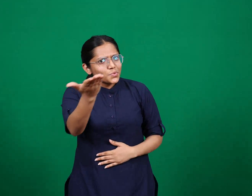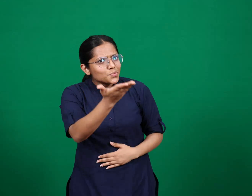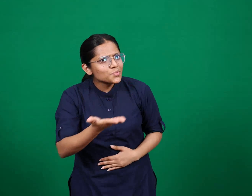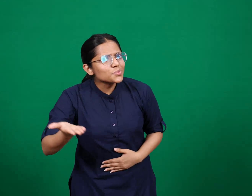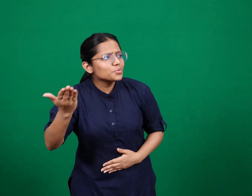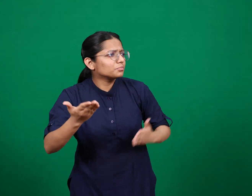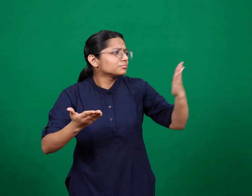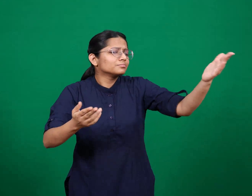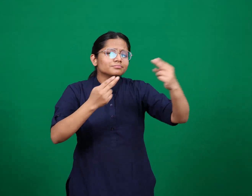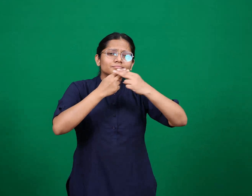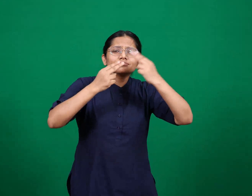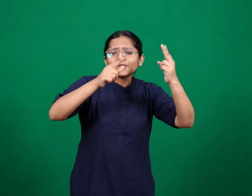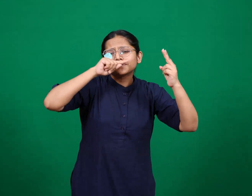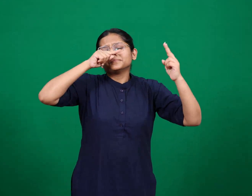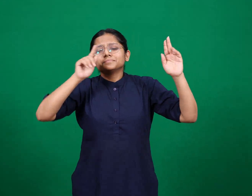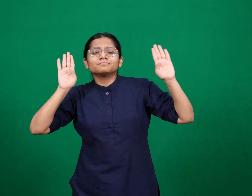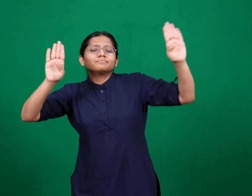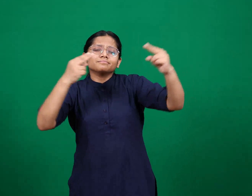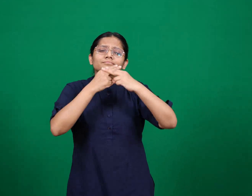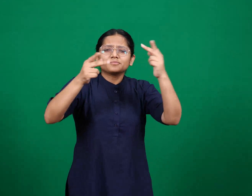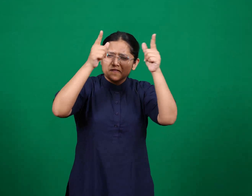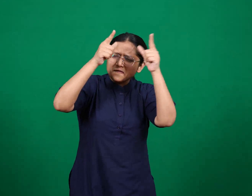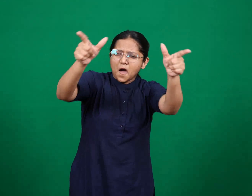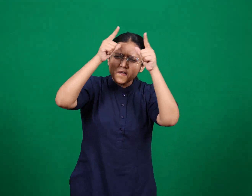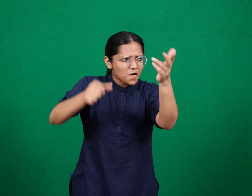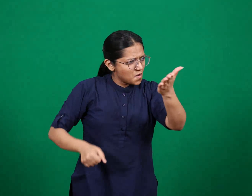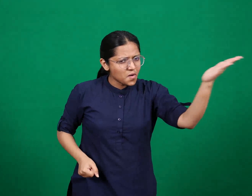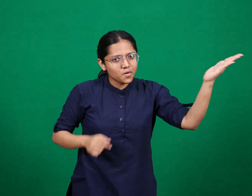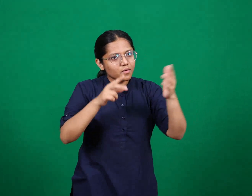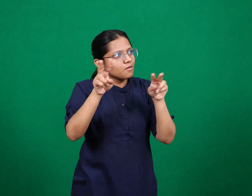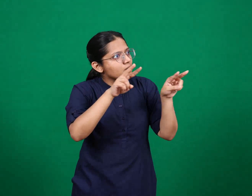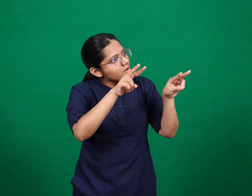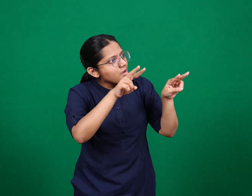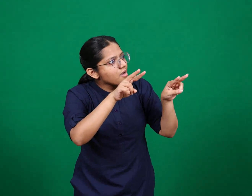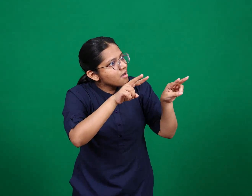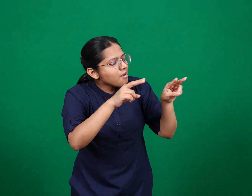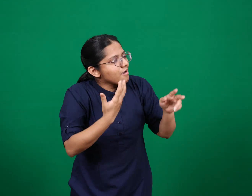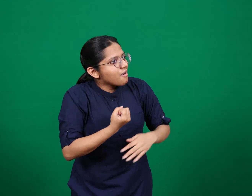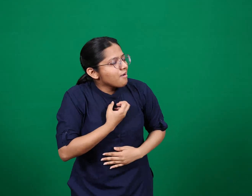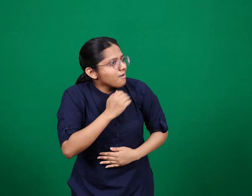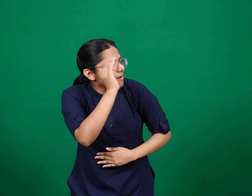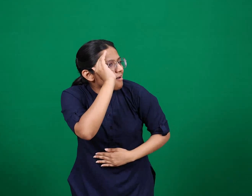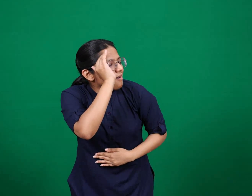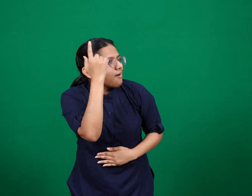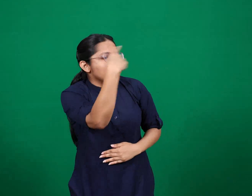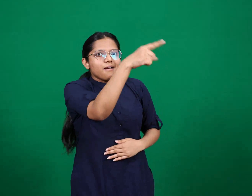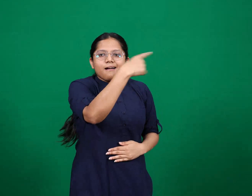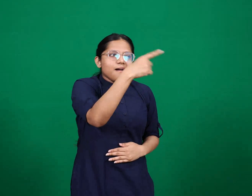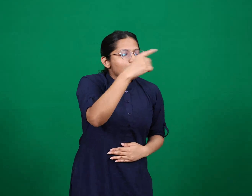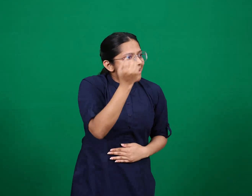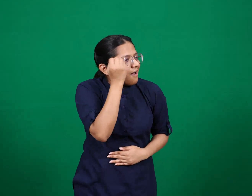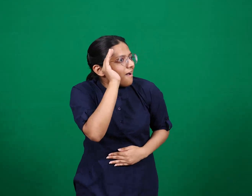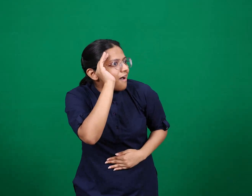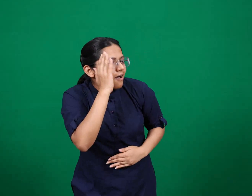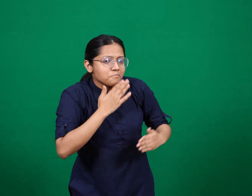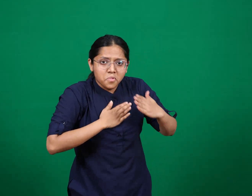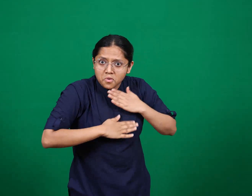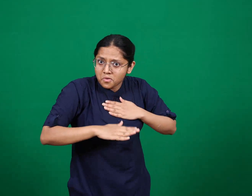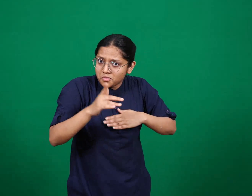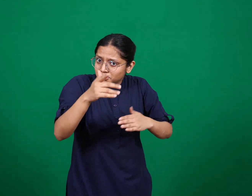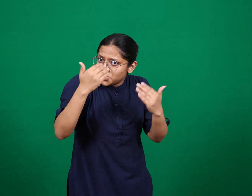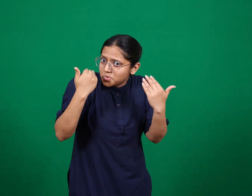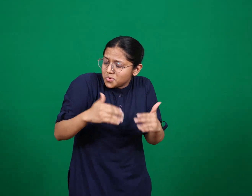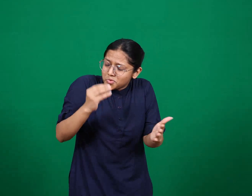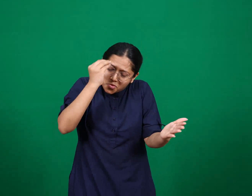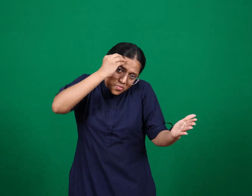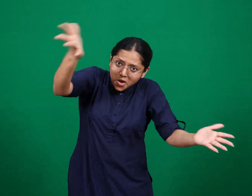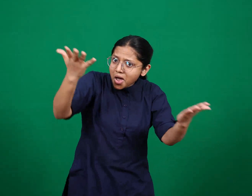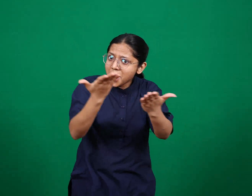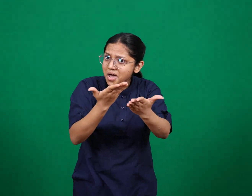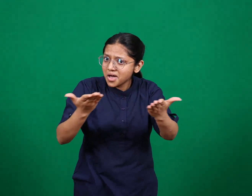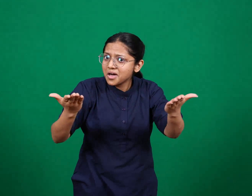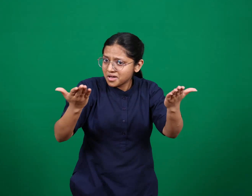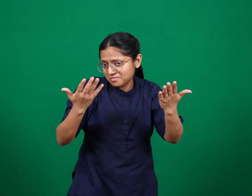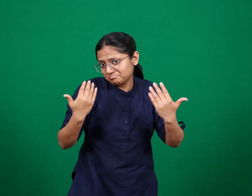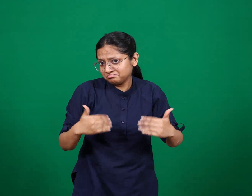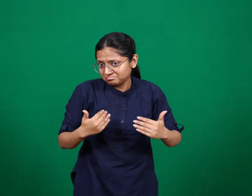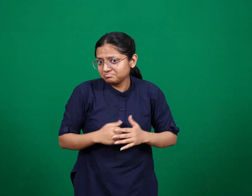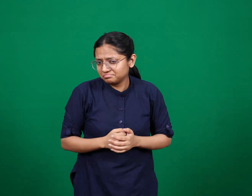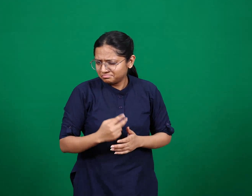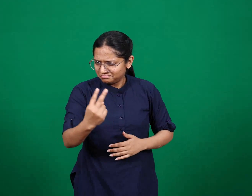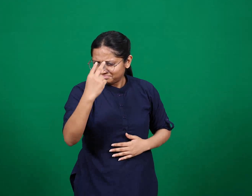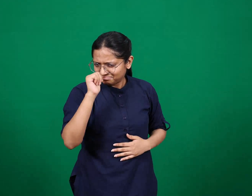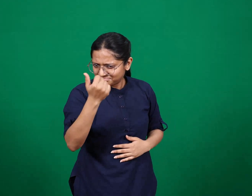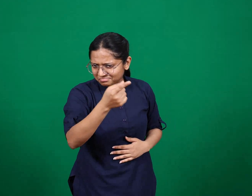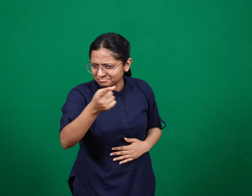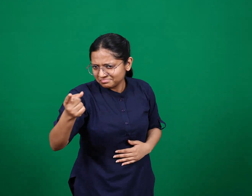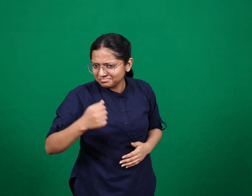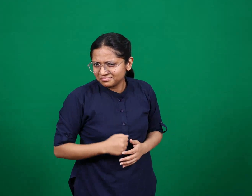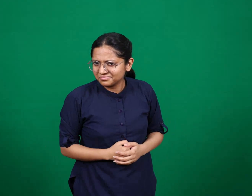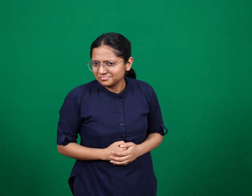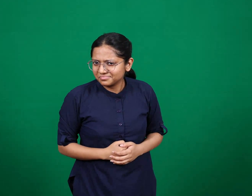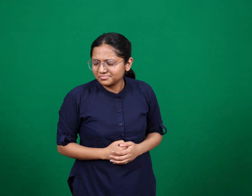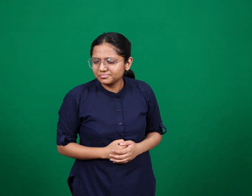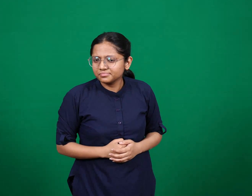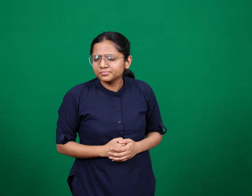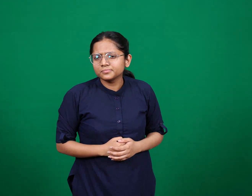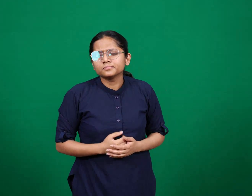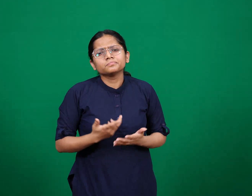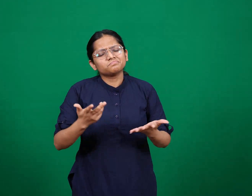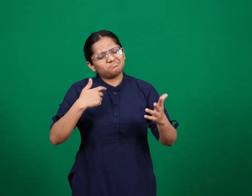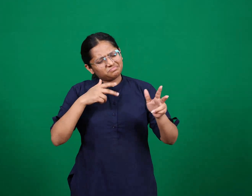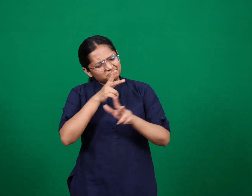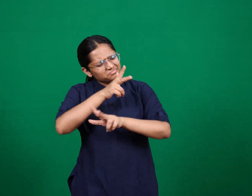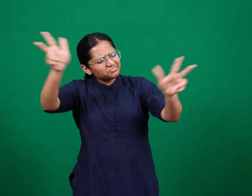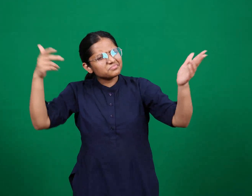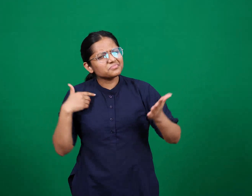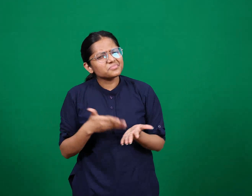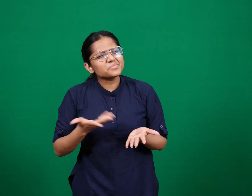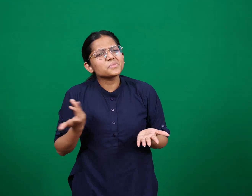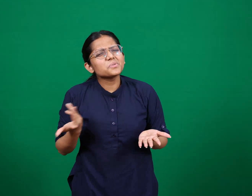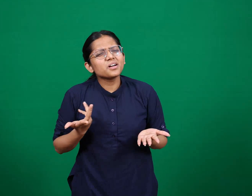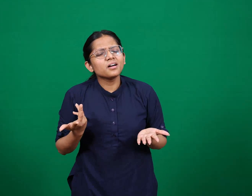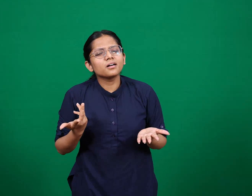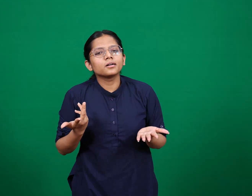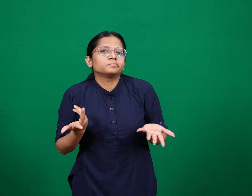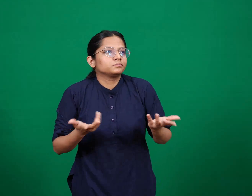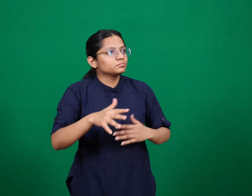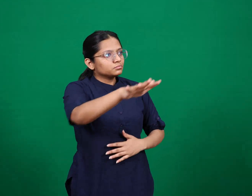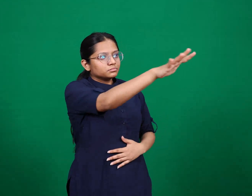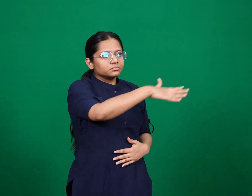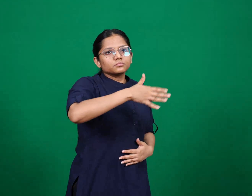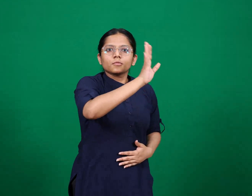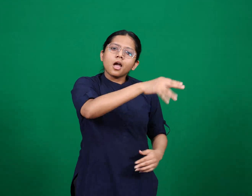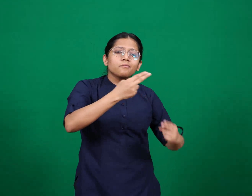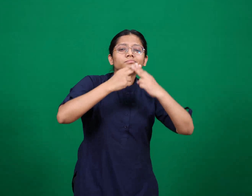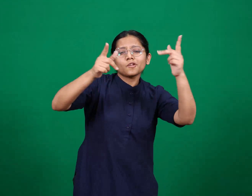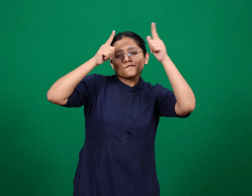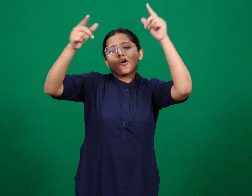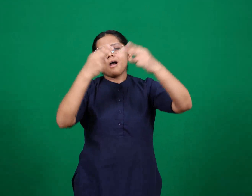For you gladly tolerate fools, since you are so wise.